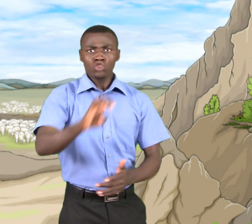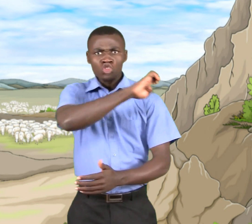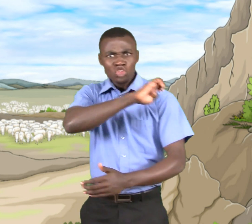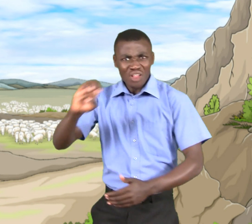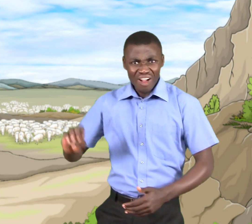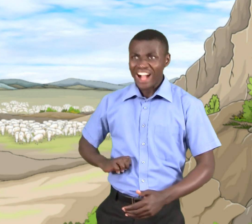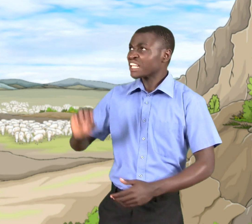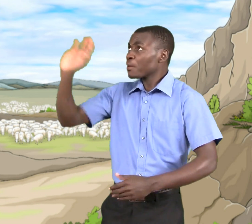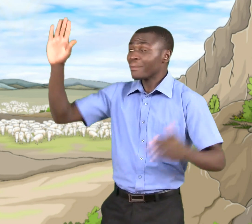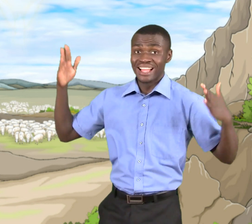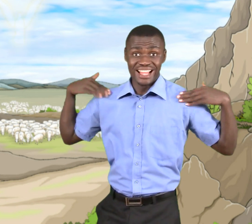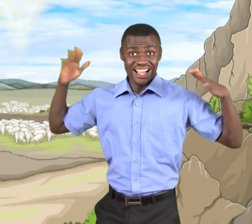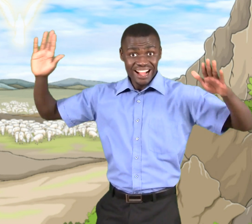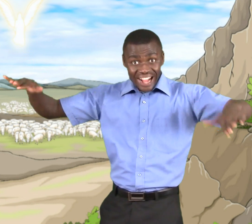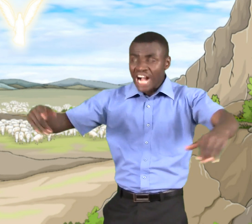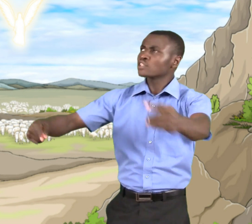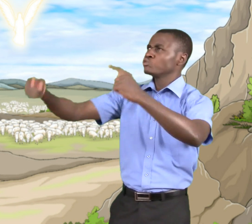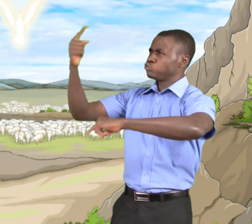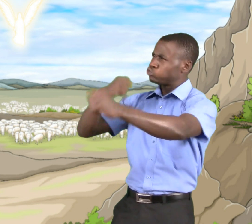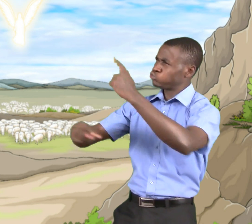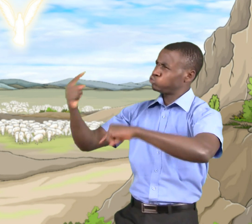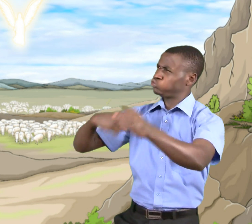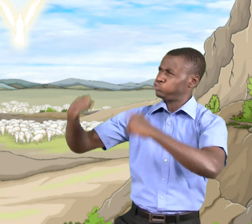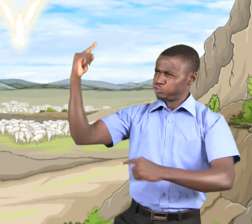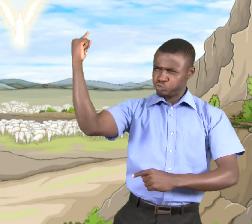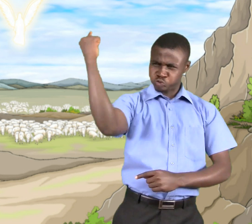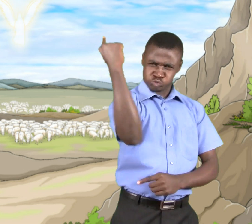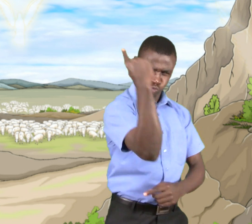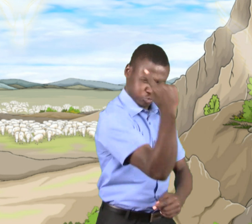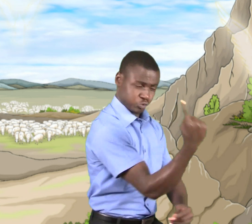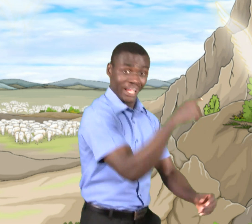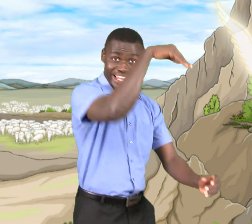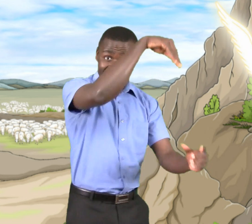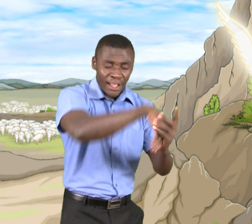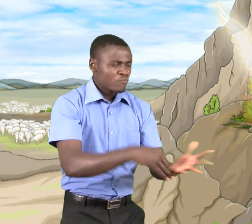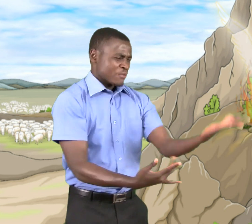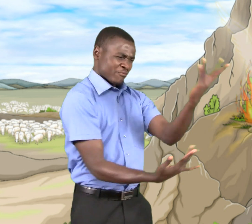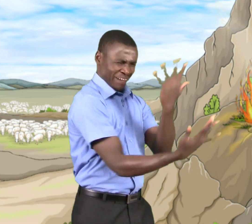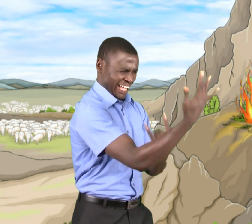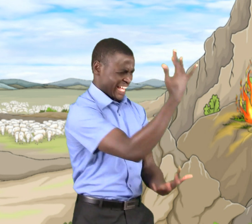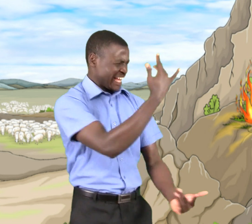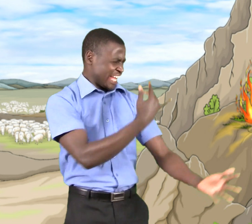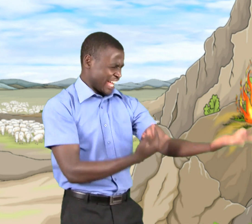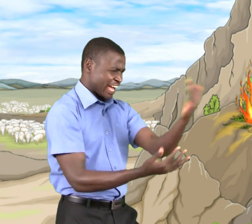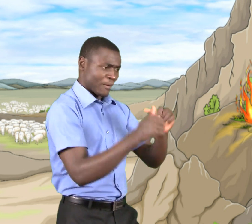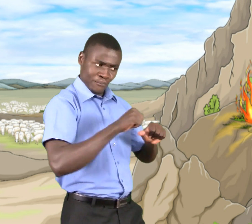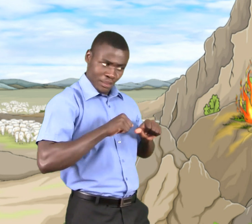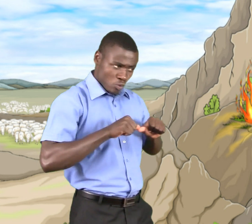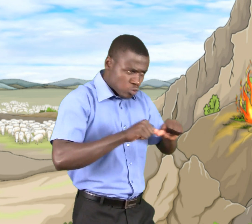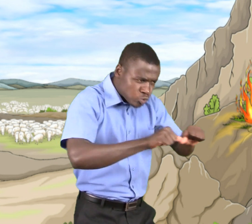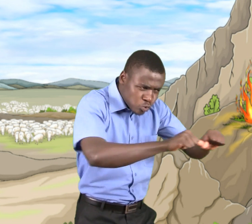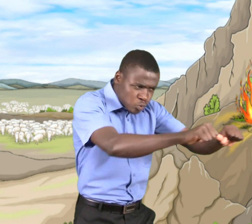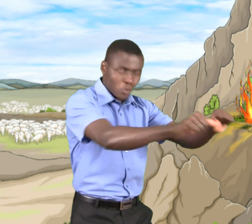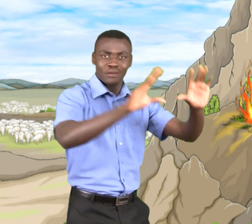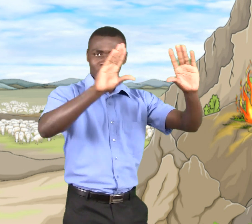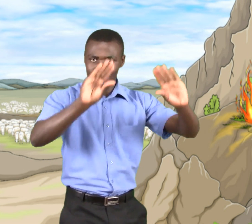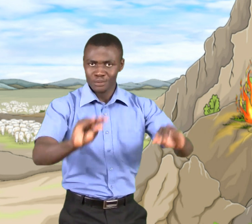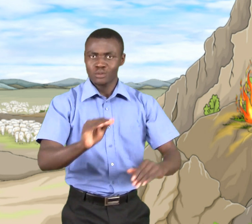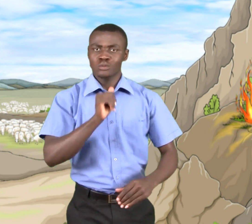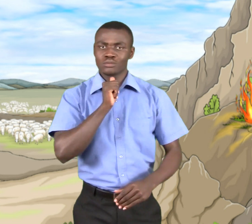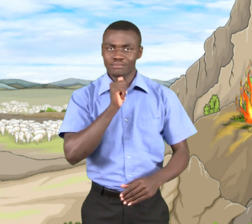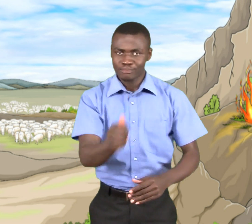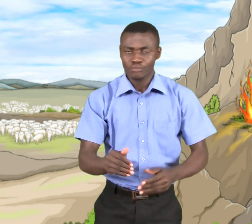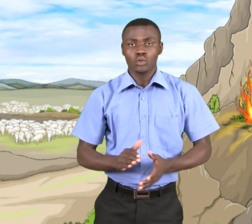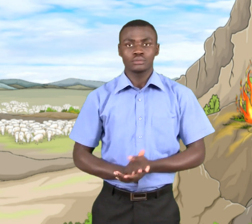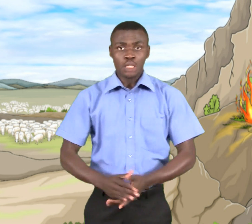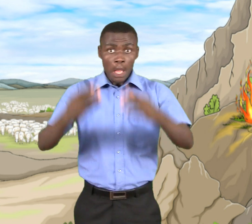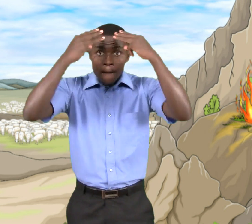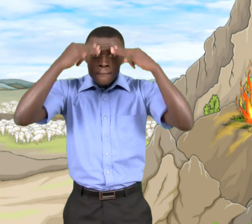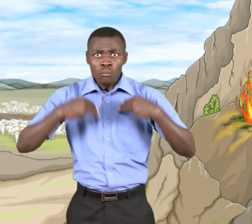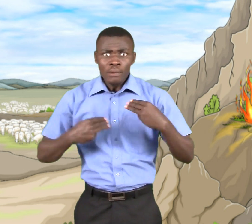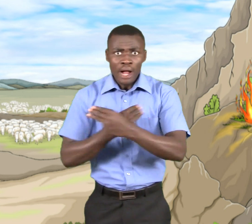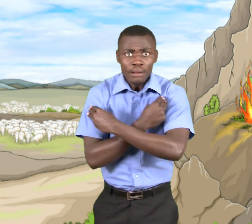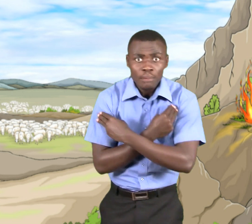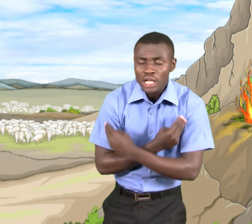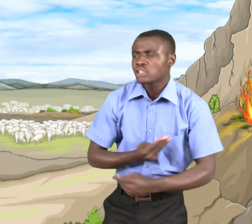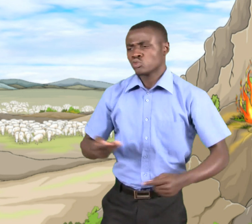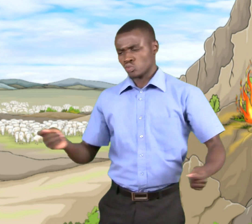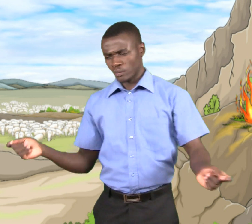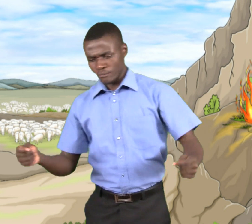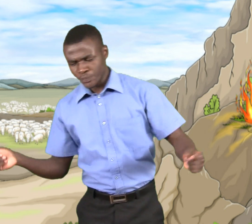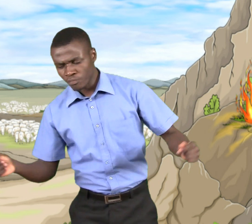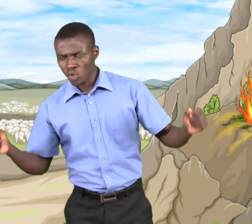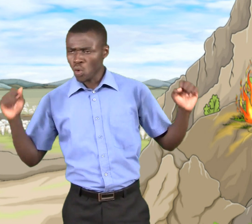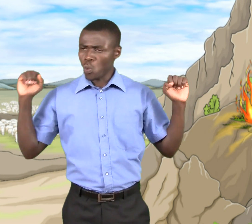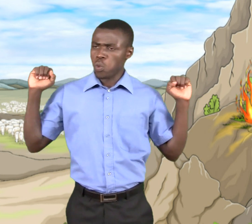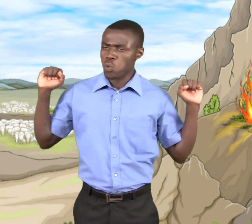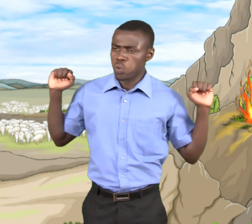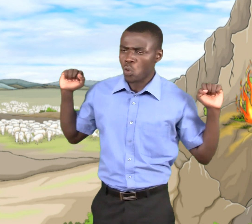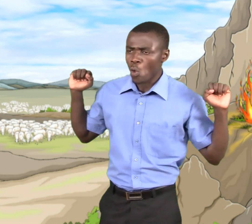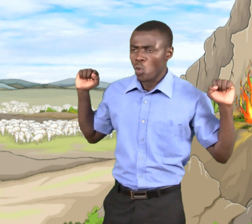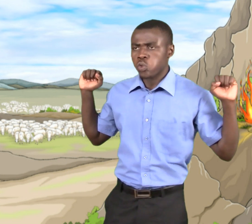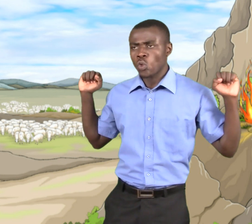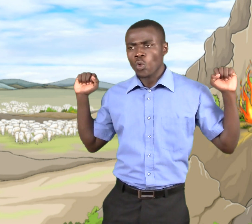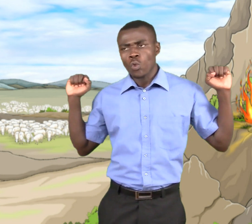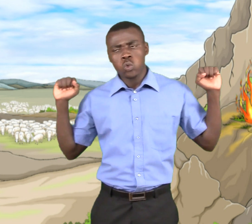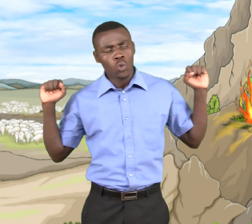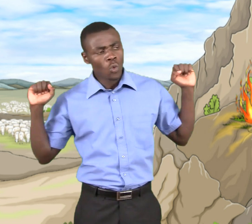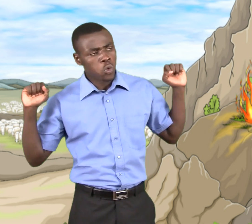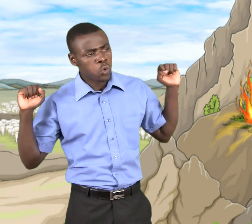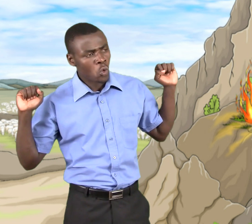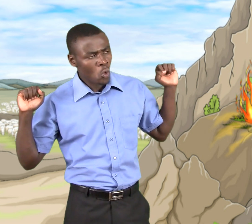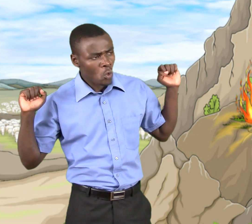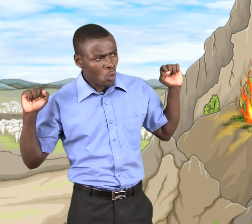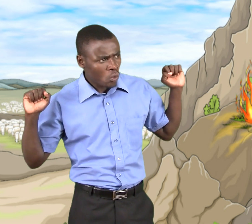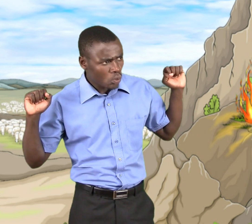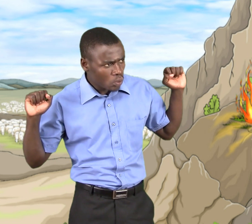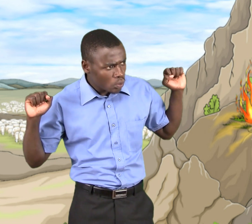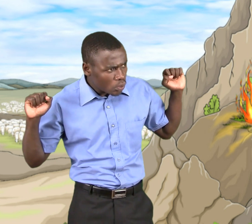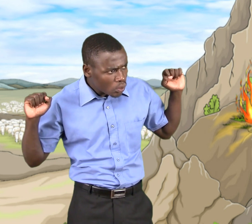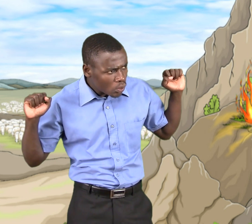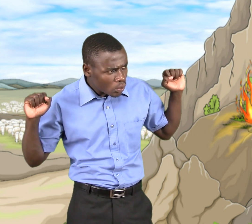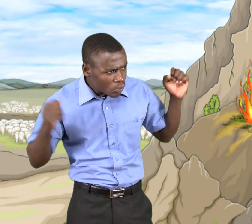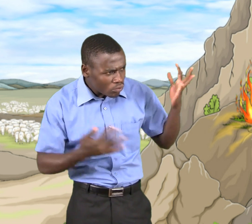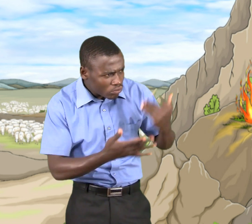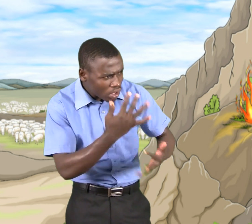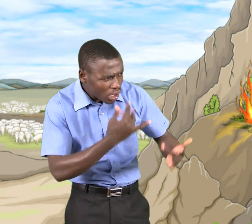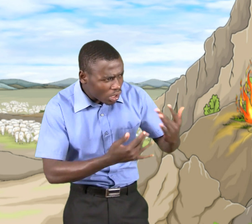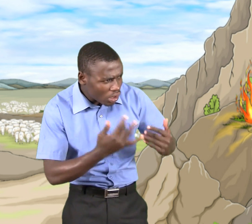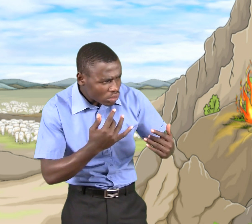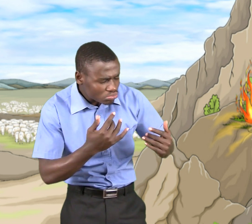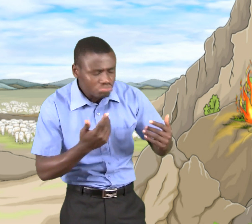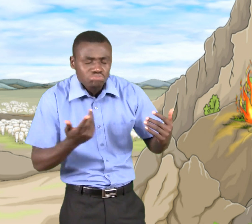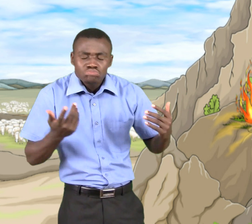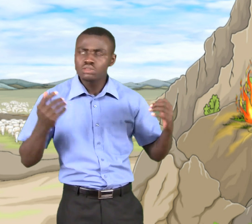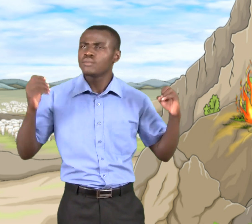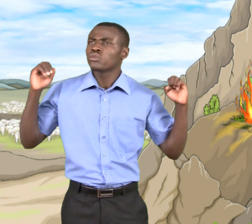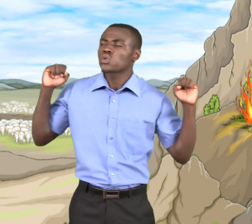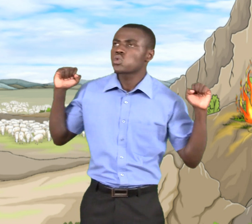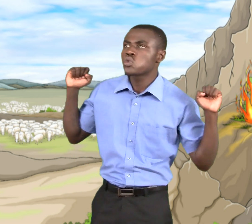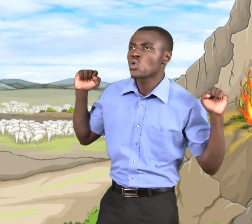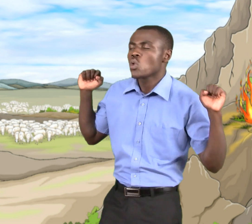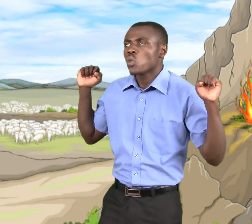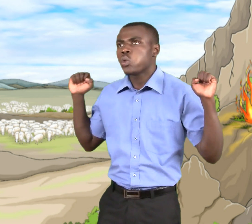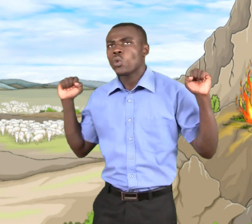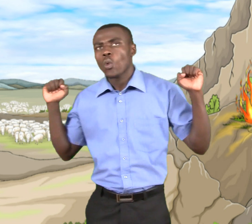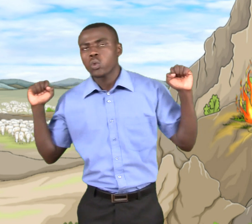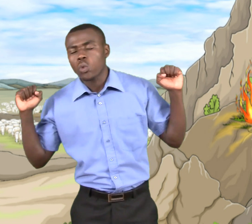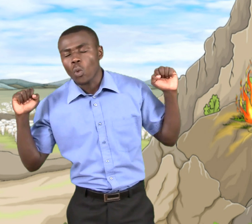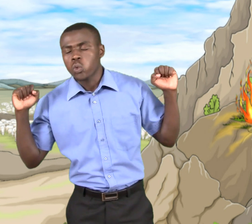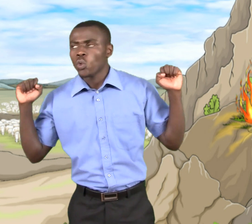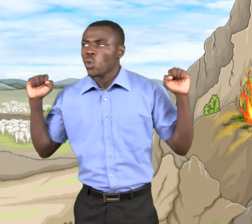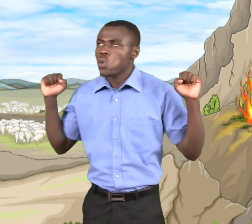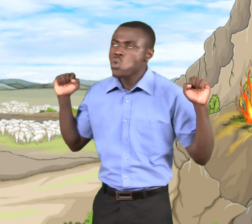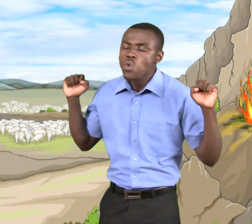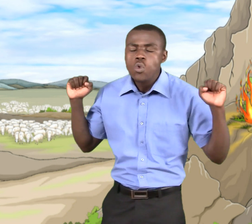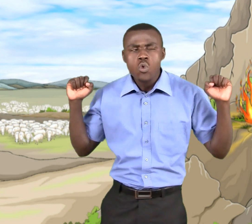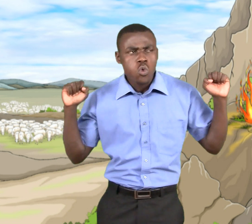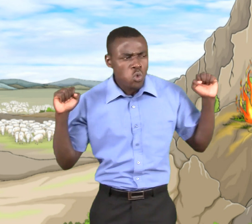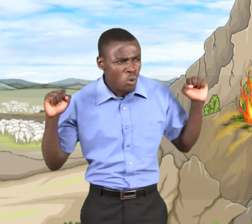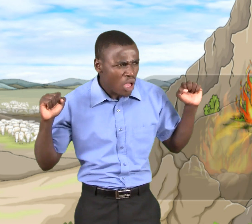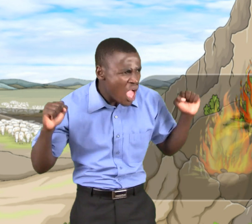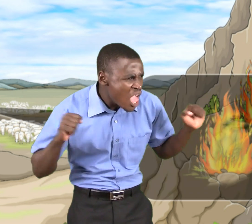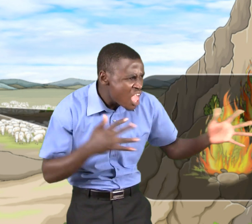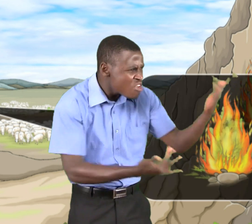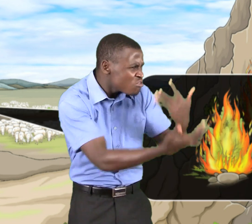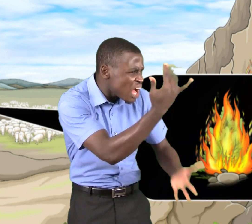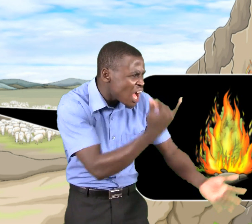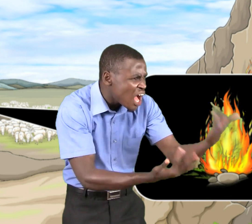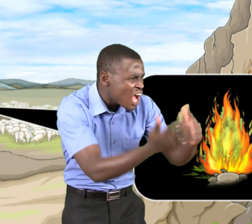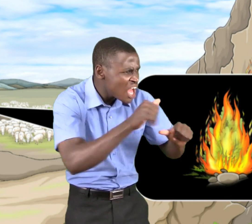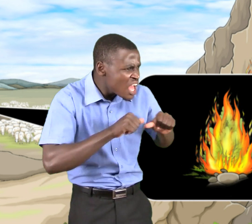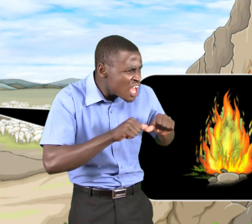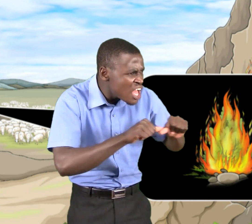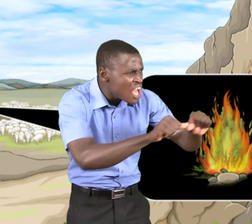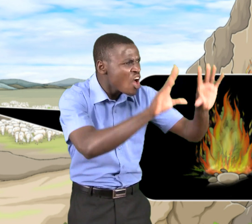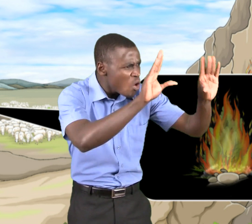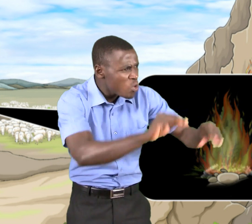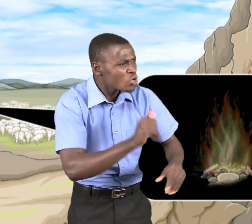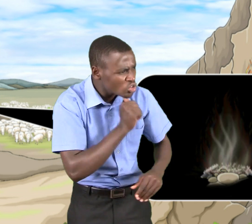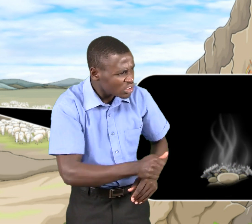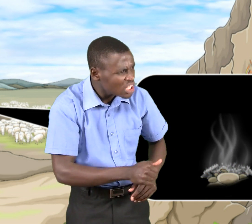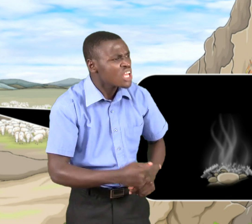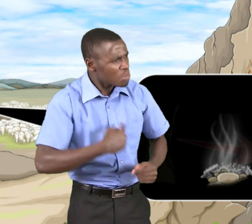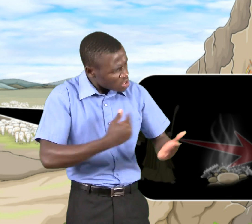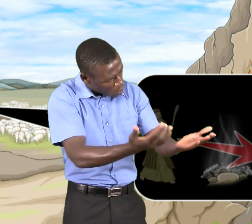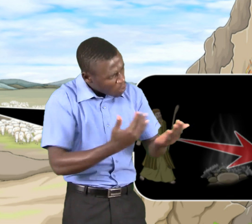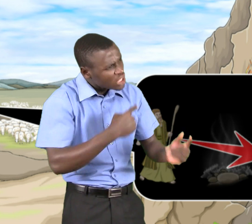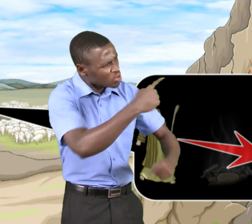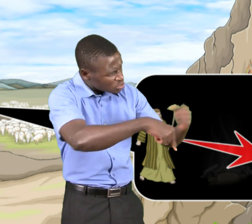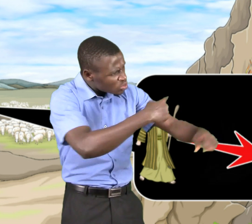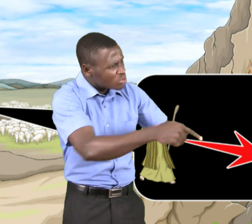There the angel of the LORD appeared to him in a blazing fire from within a bush. Moses saw the bush ablaze with fire, but it was not consumed.